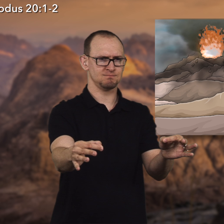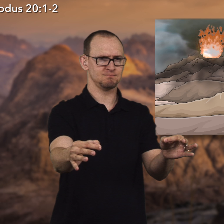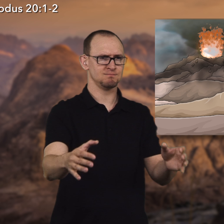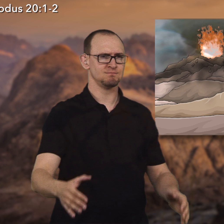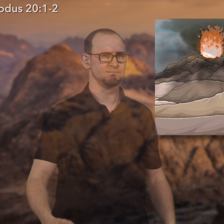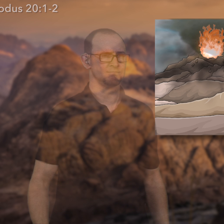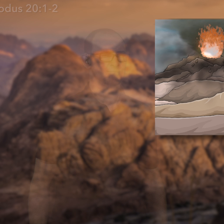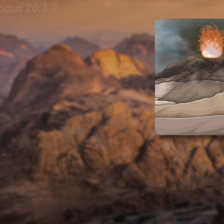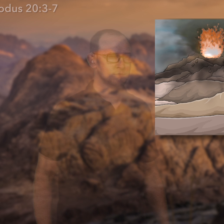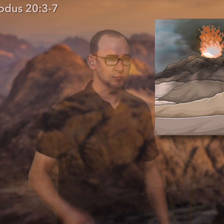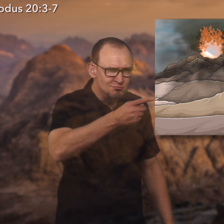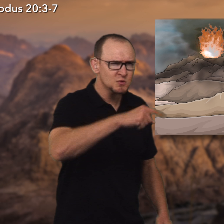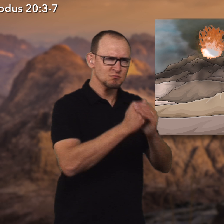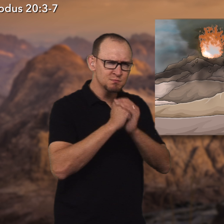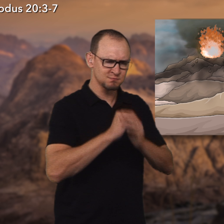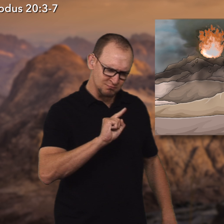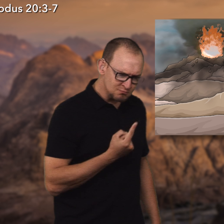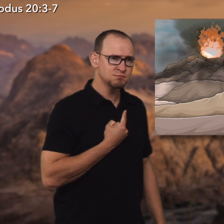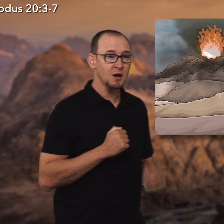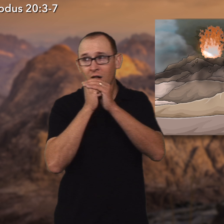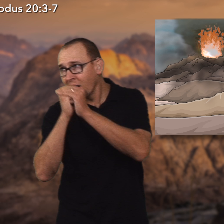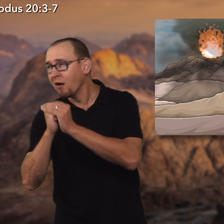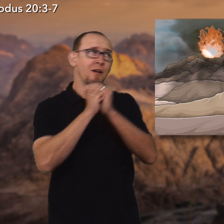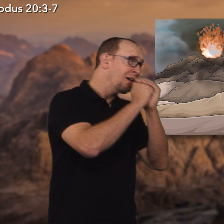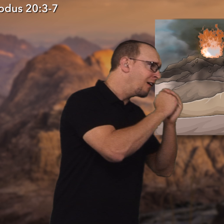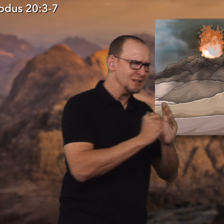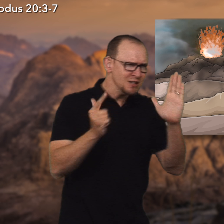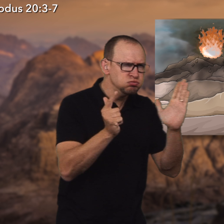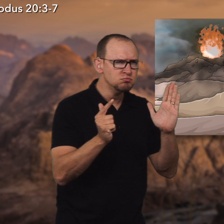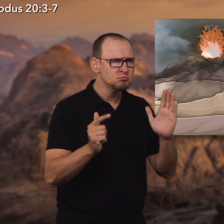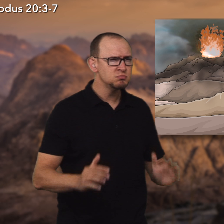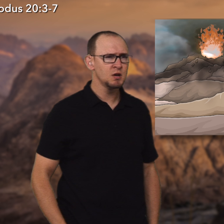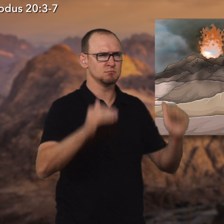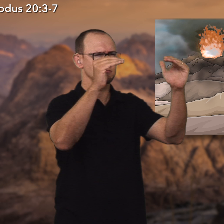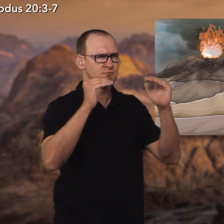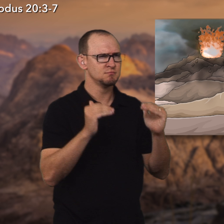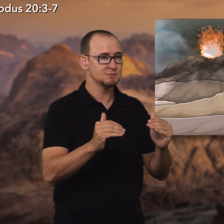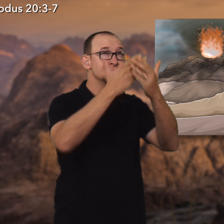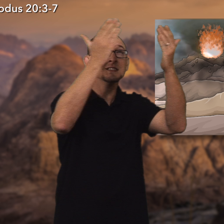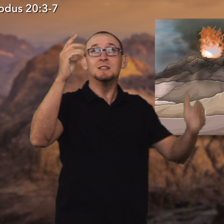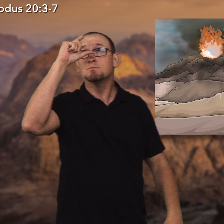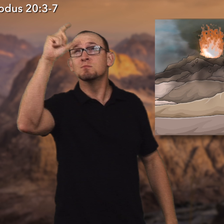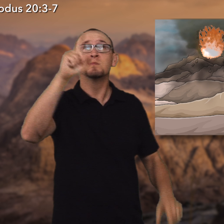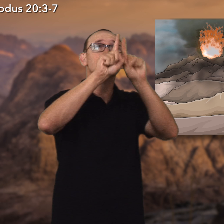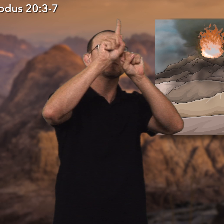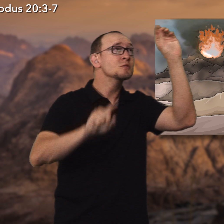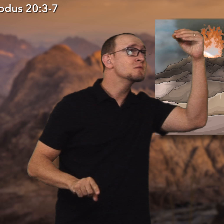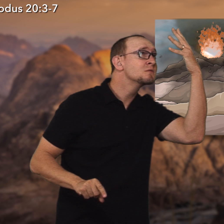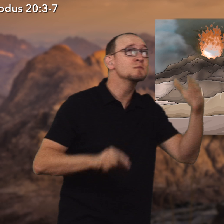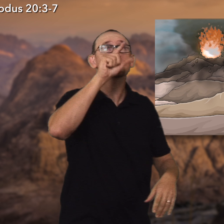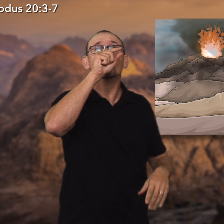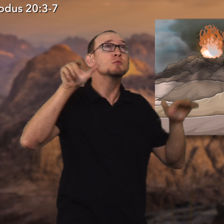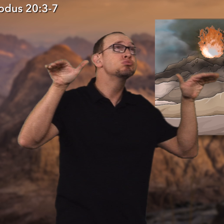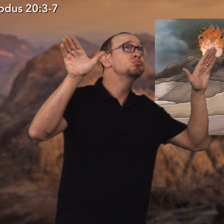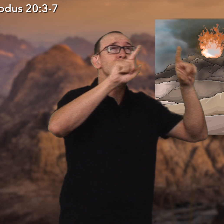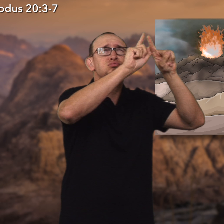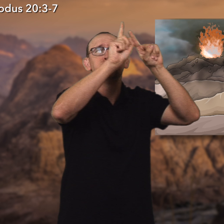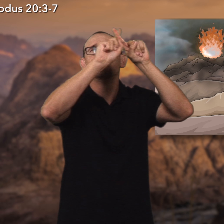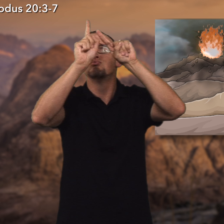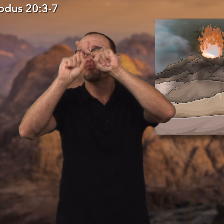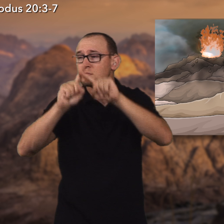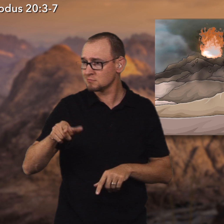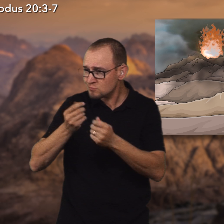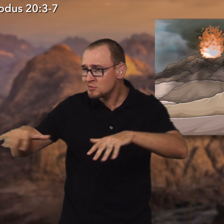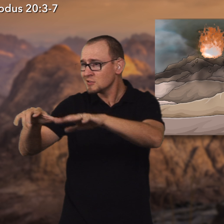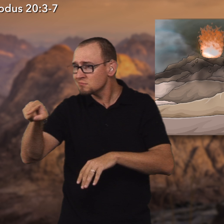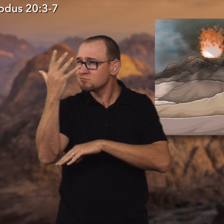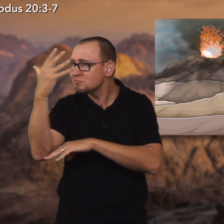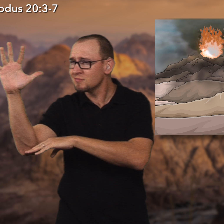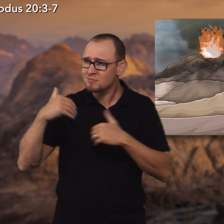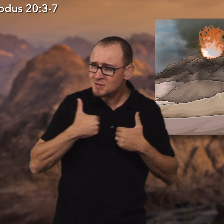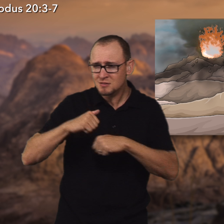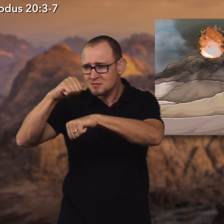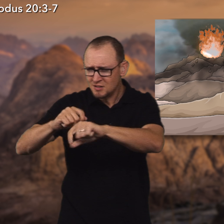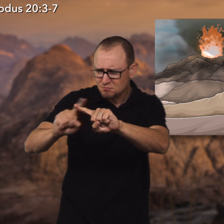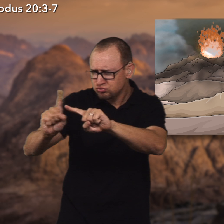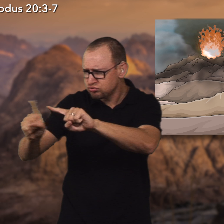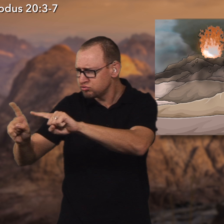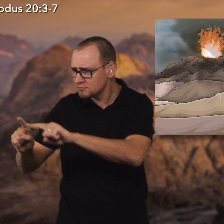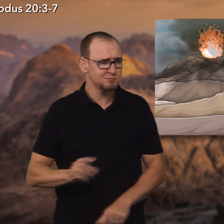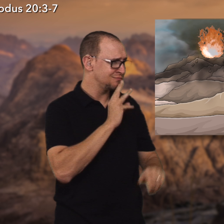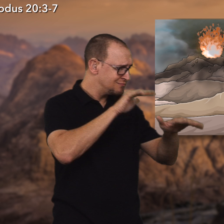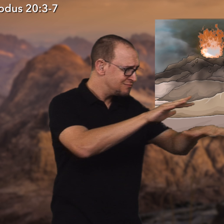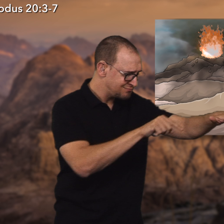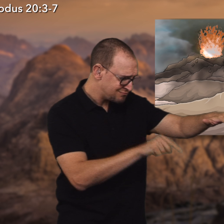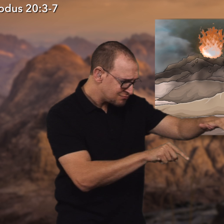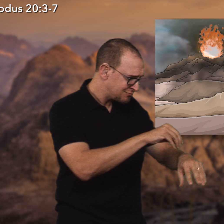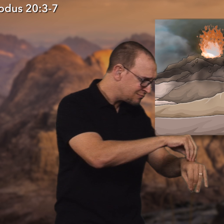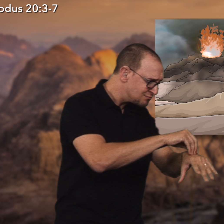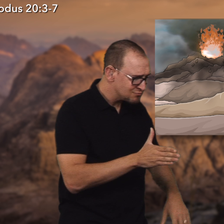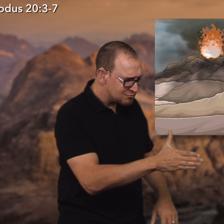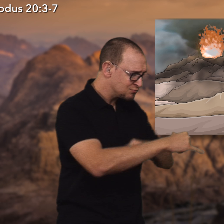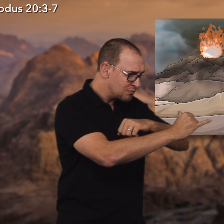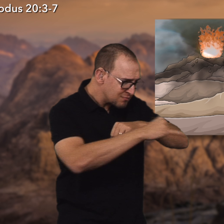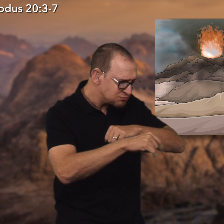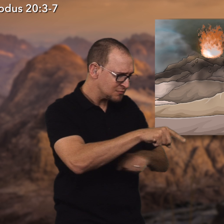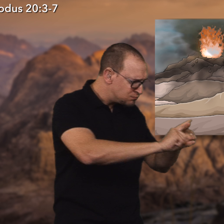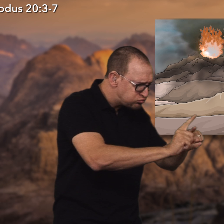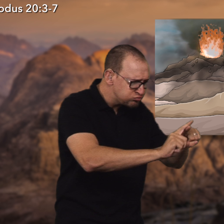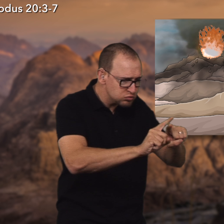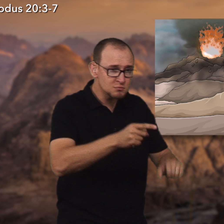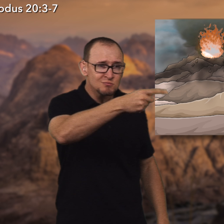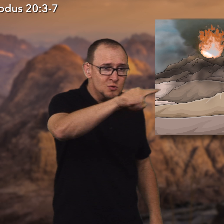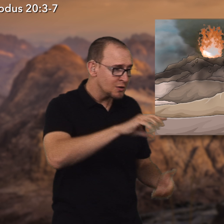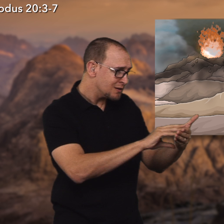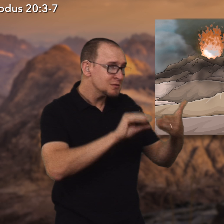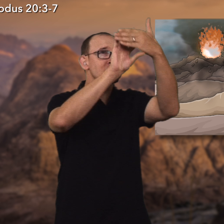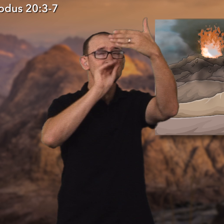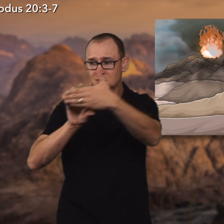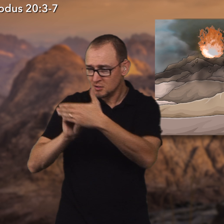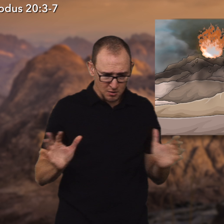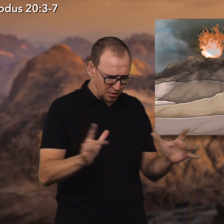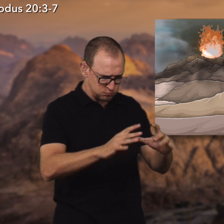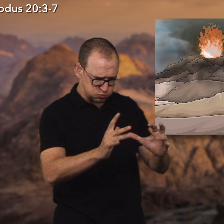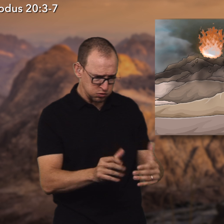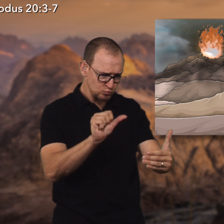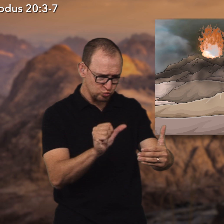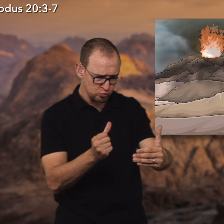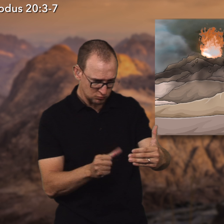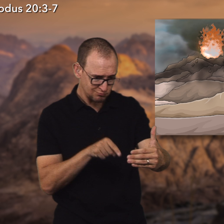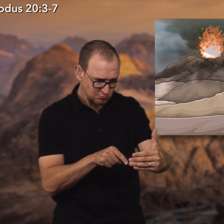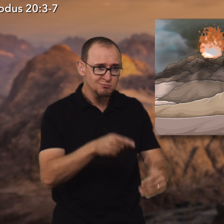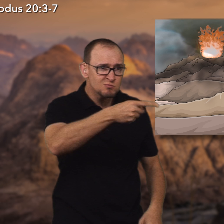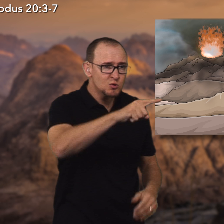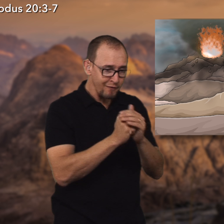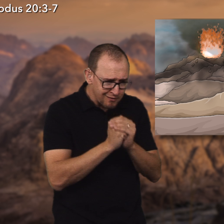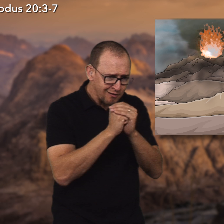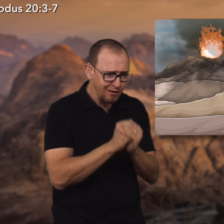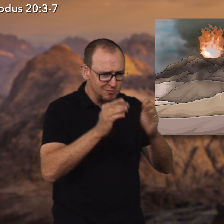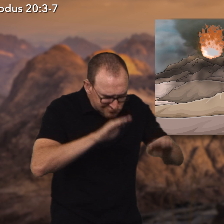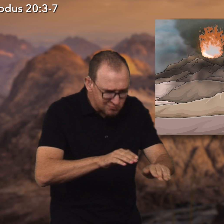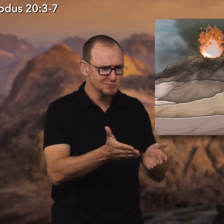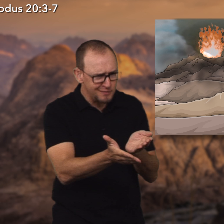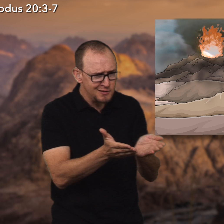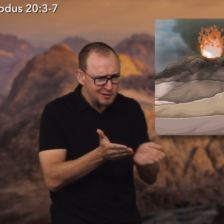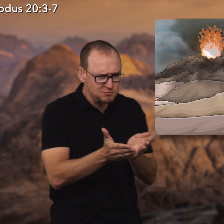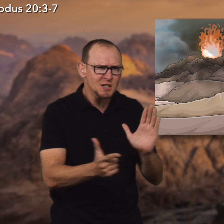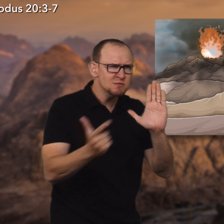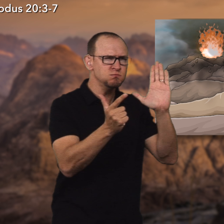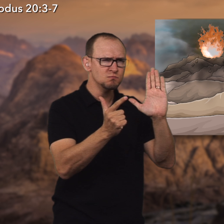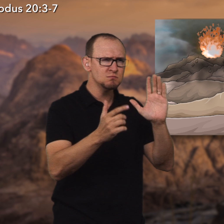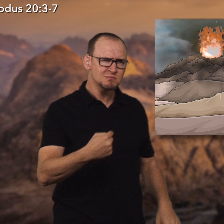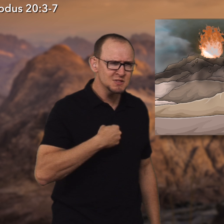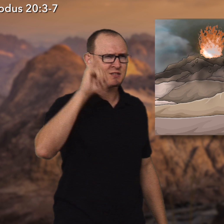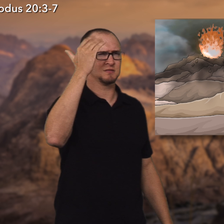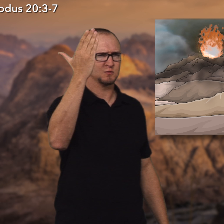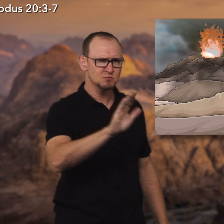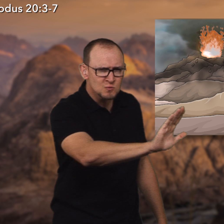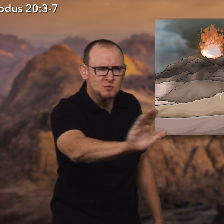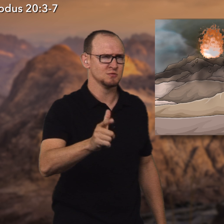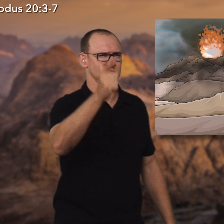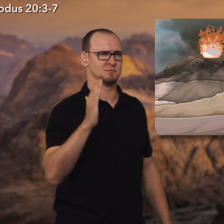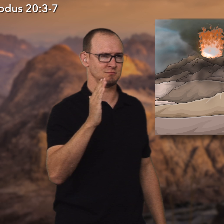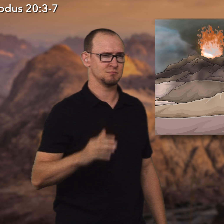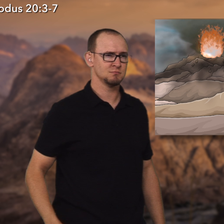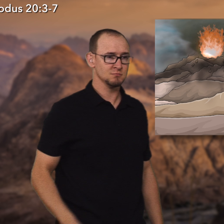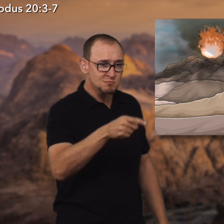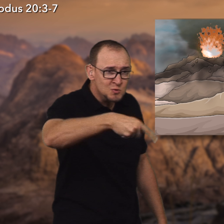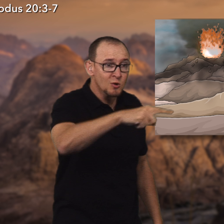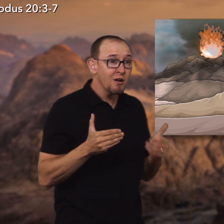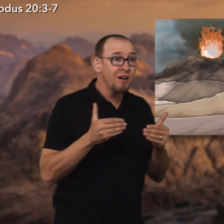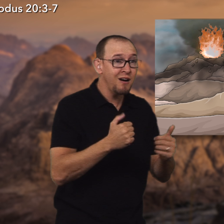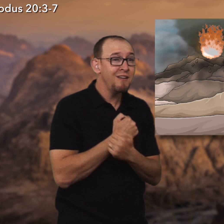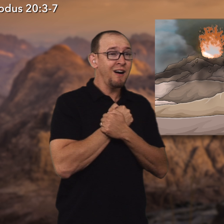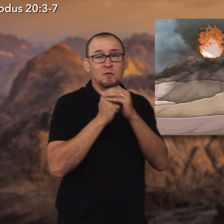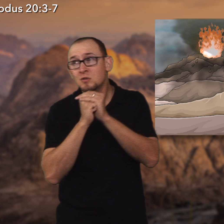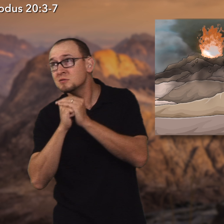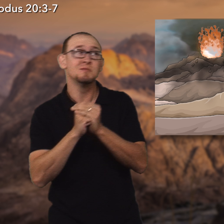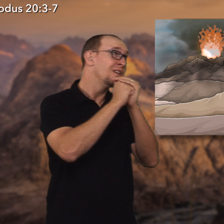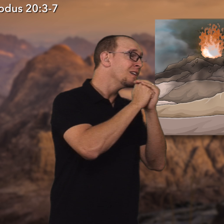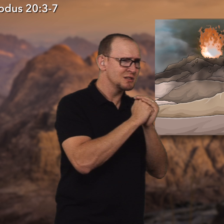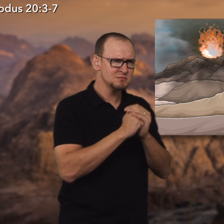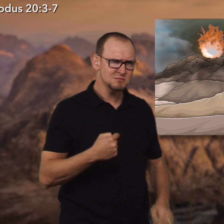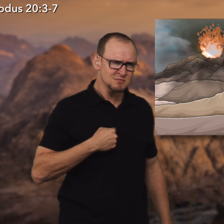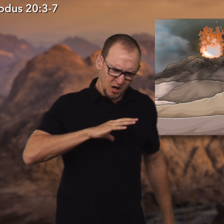You shall have no other gods before Me. You shall not make for yourself an idol in the form of anything in the heavens above, on the earth below, or in the waters beneath.